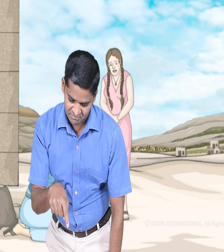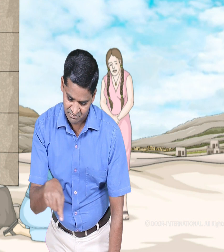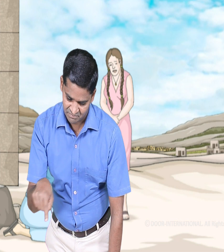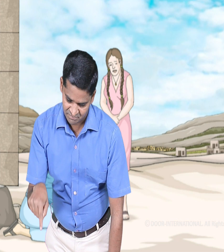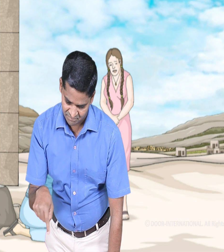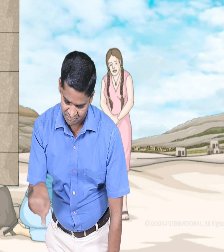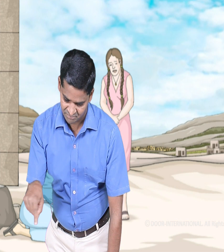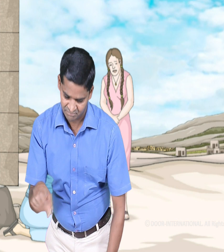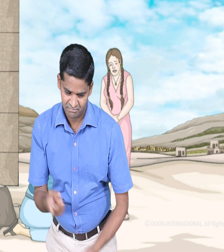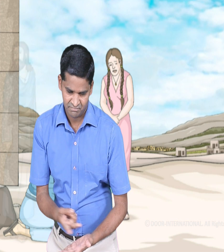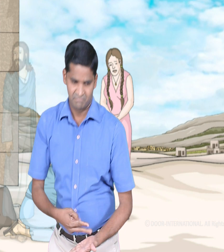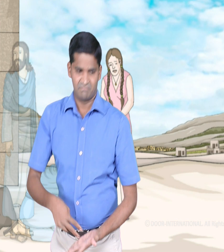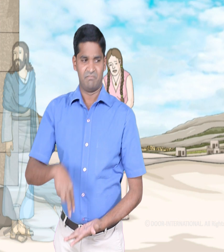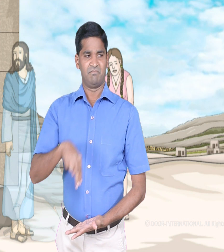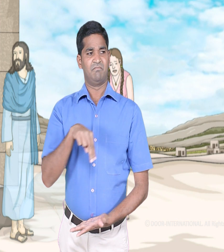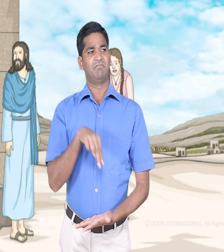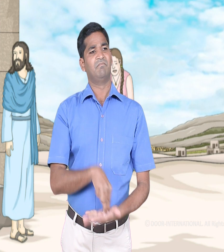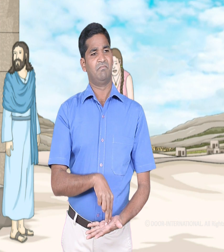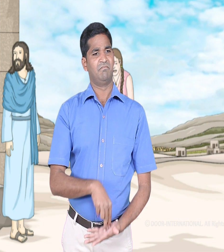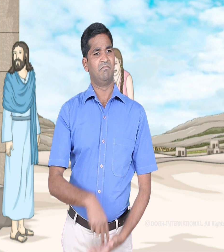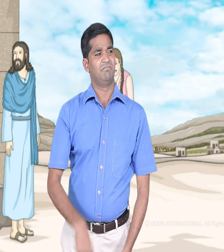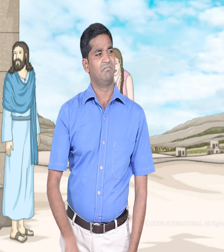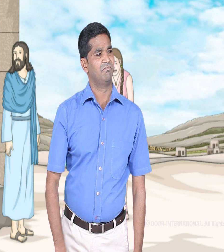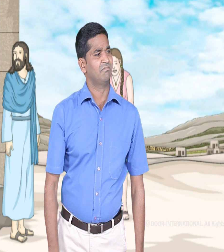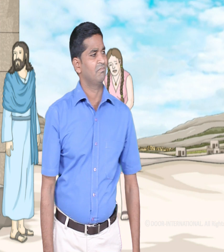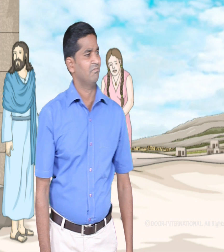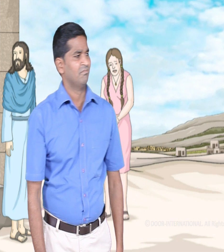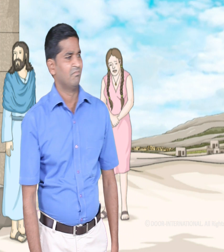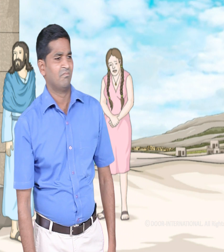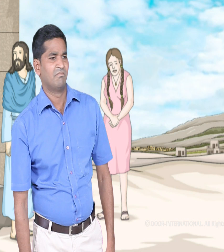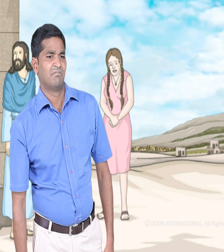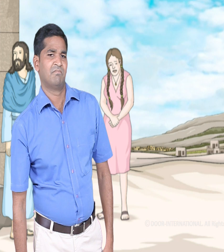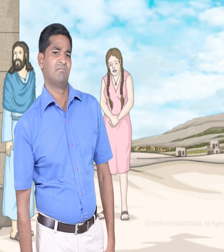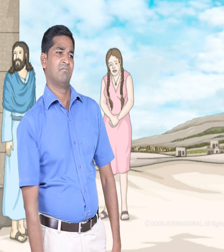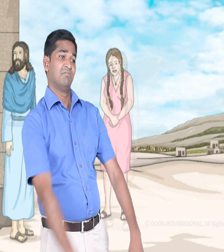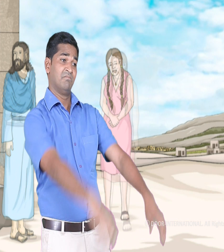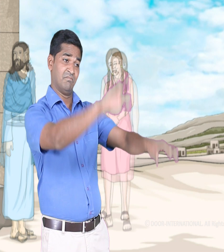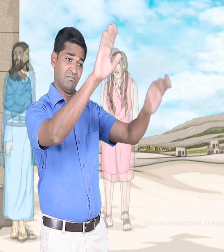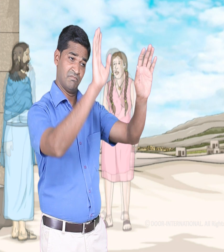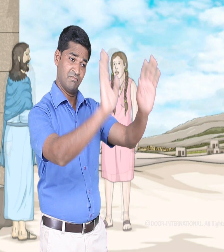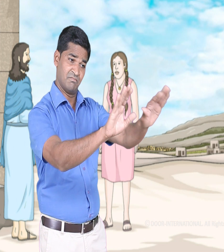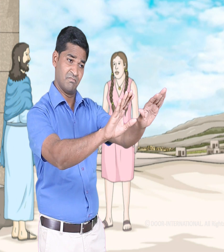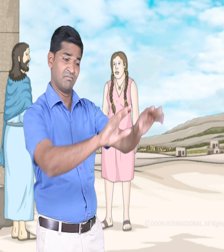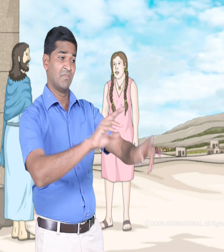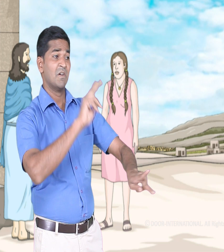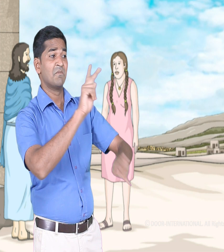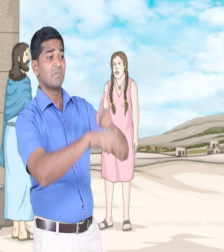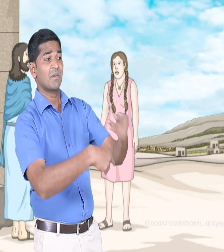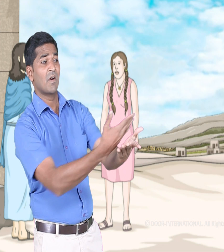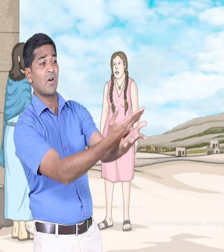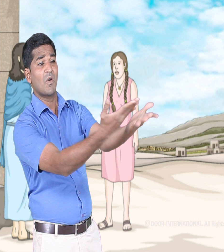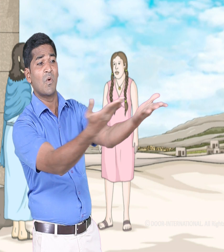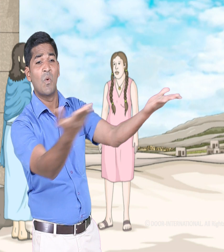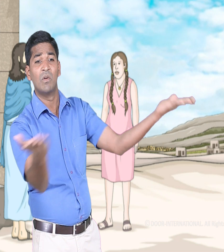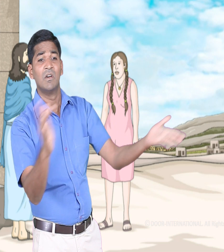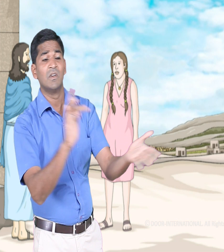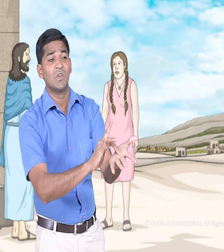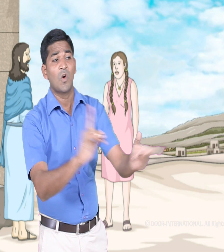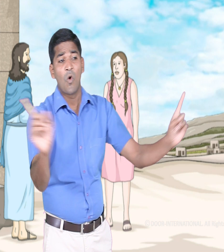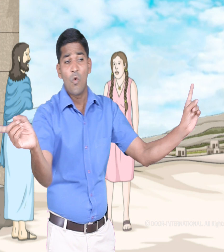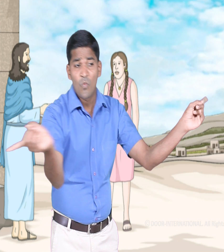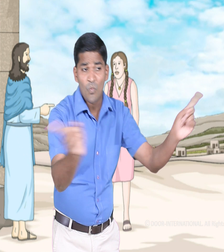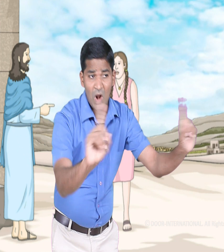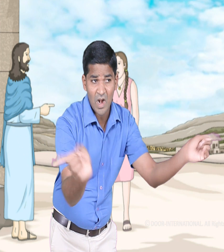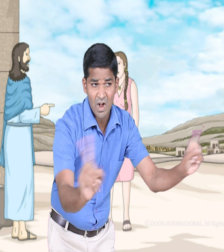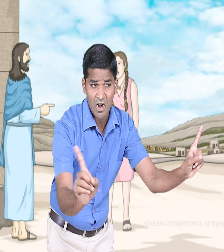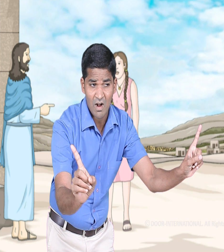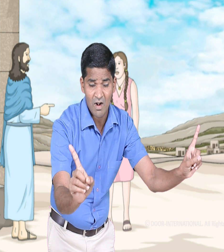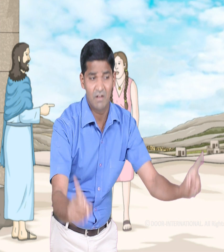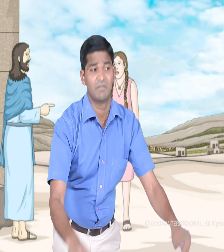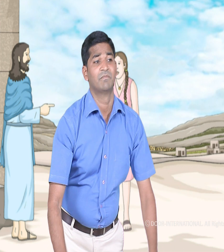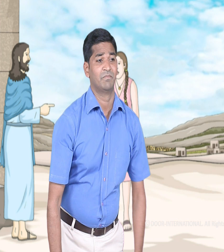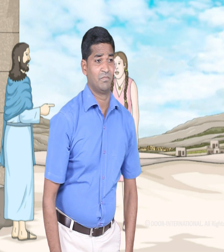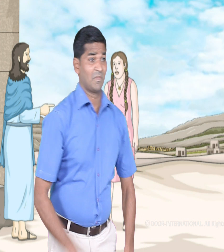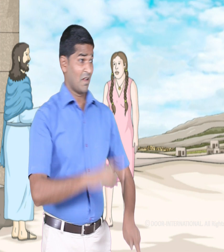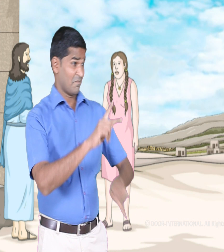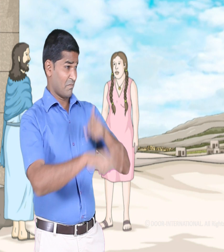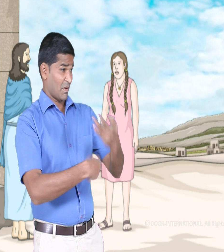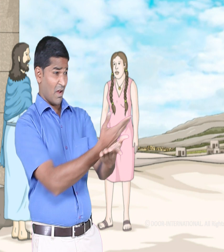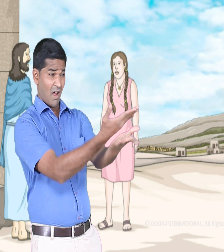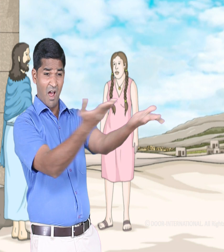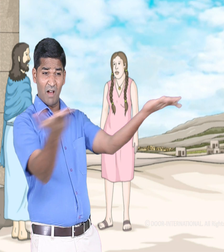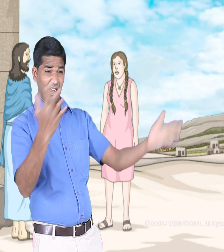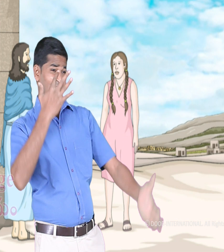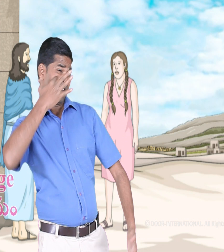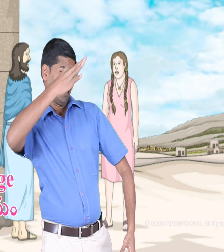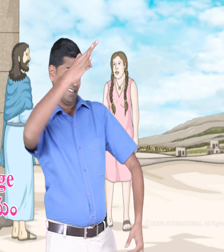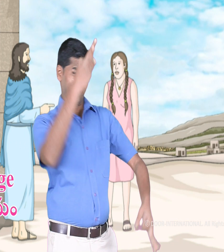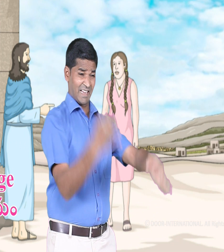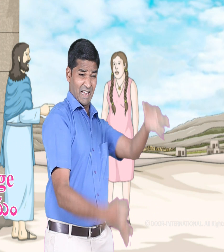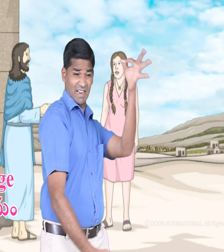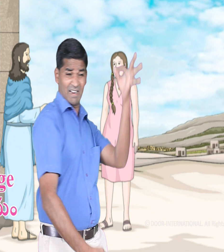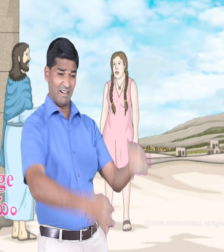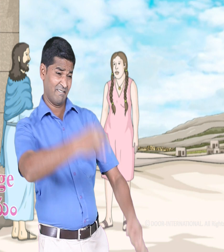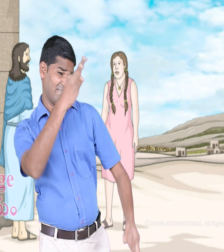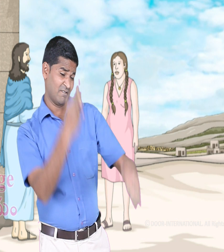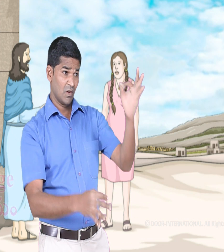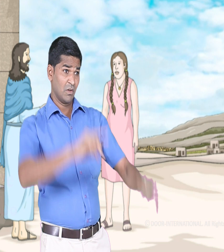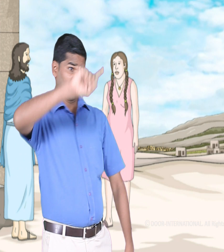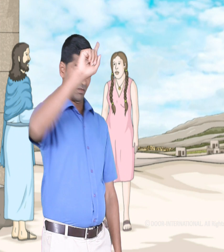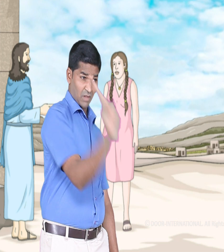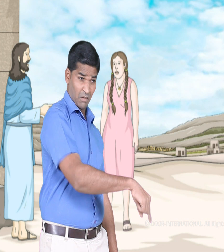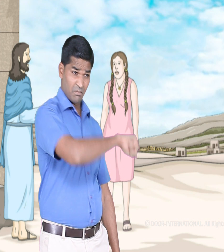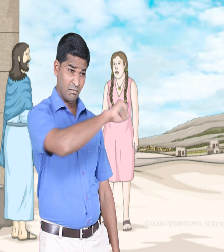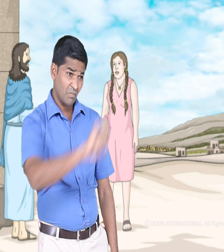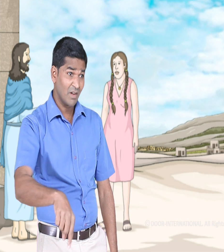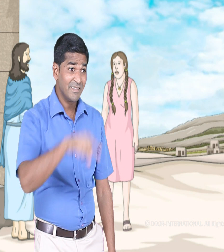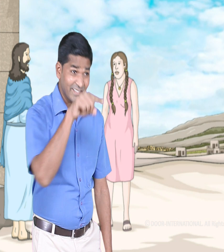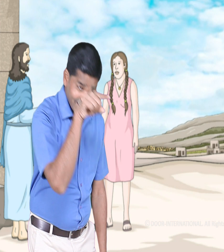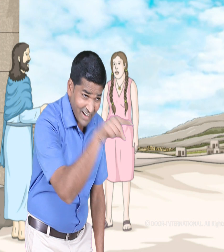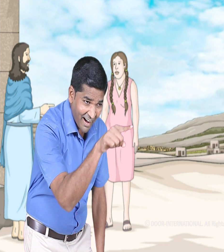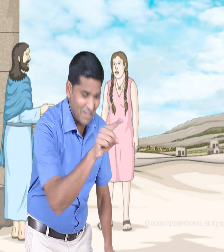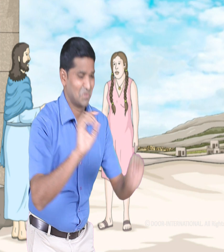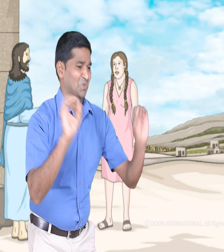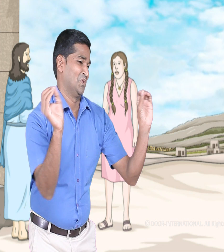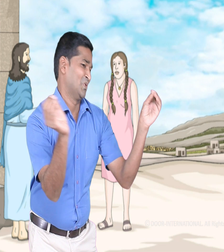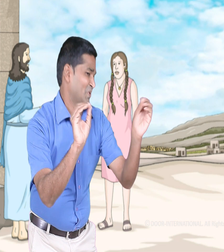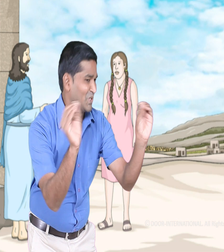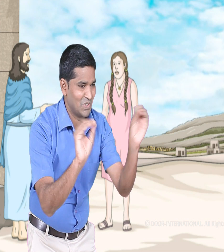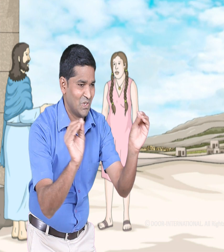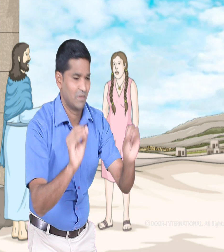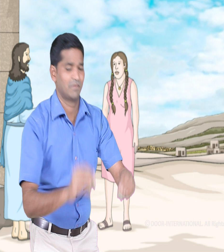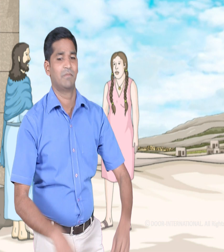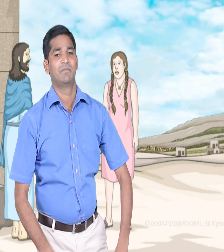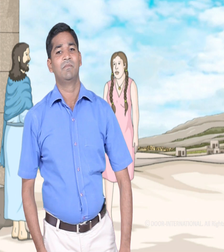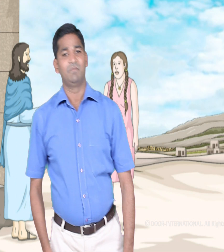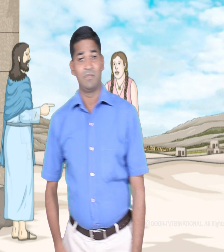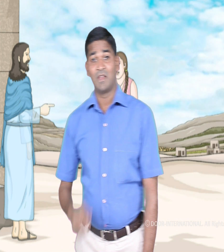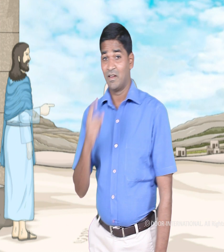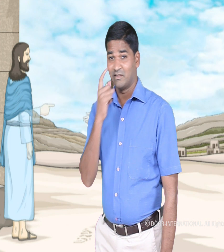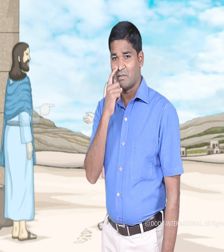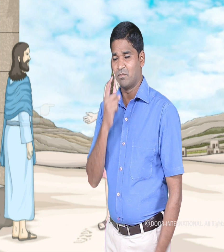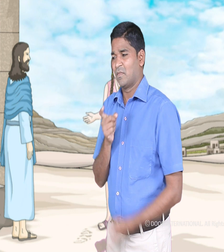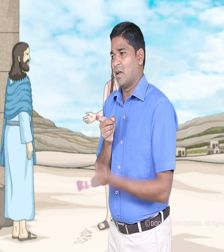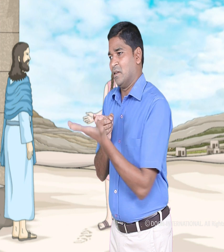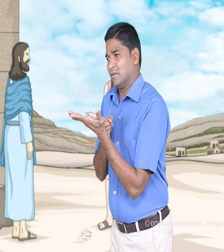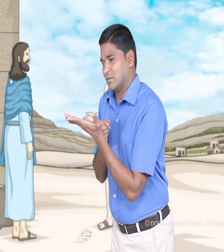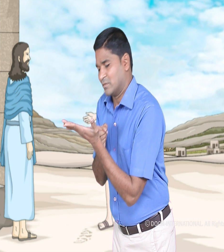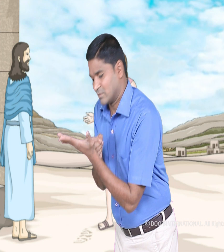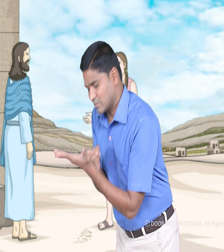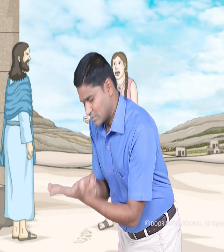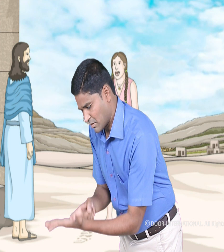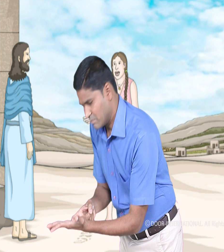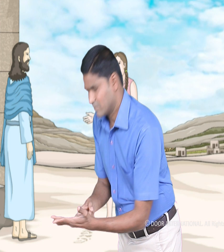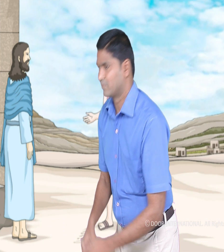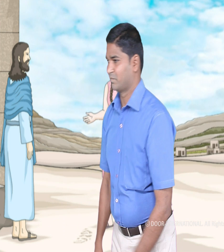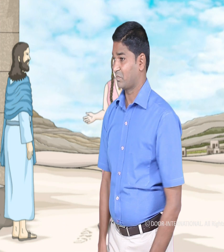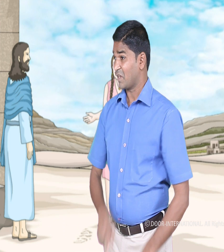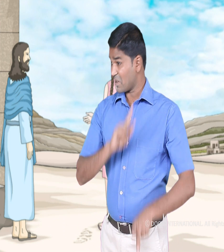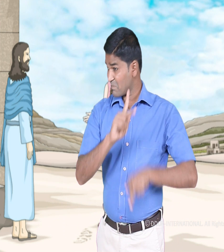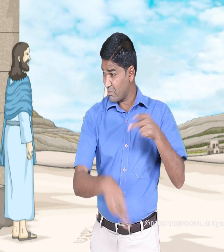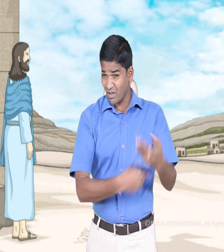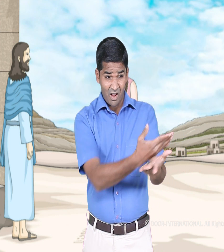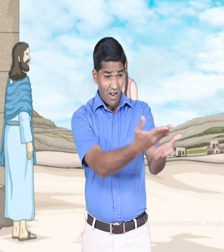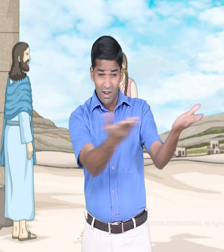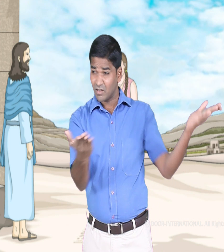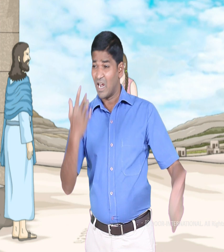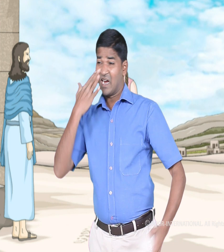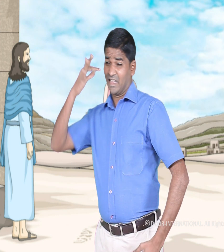Then Jesus straightened up and asked her, “Woman, where are your accusers?